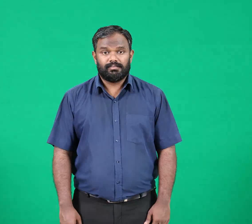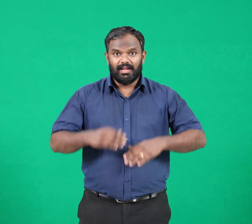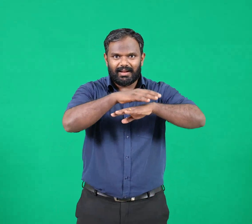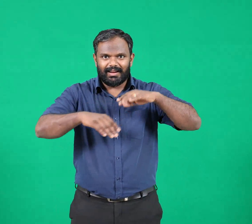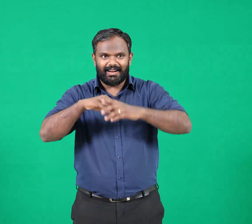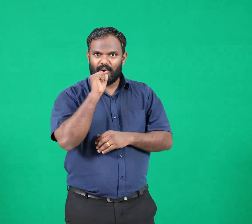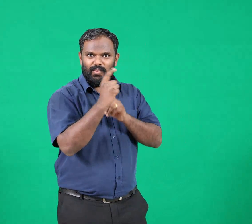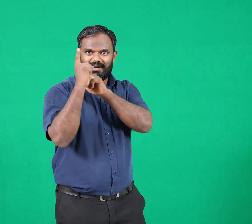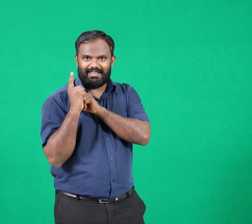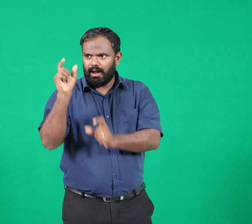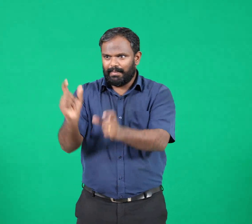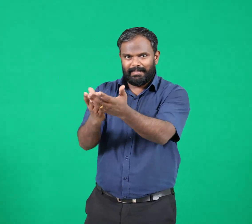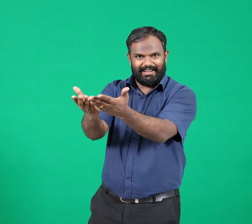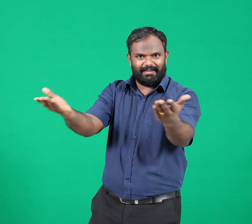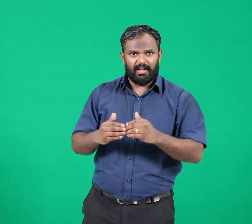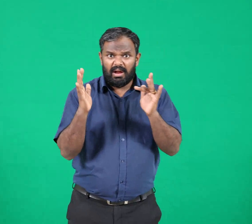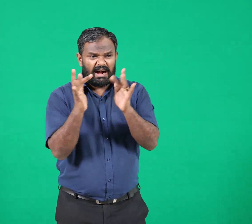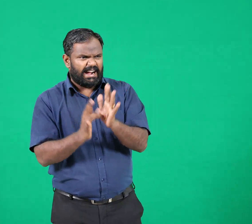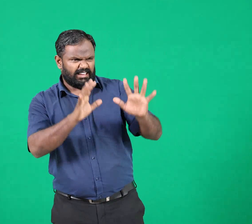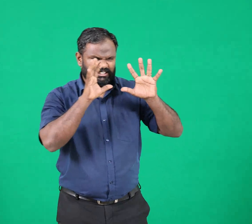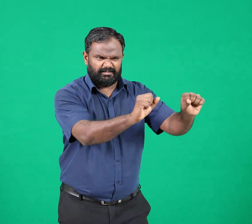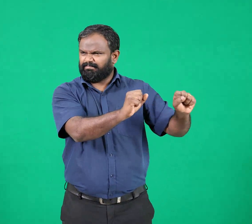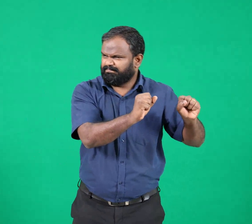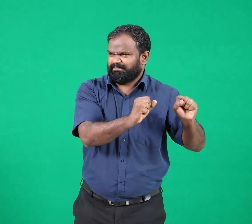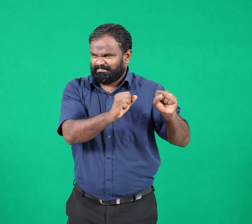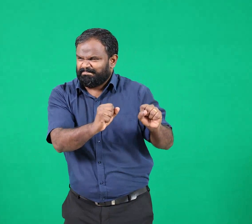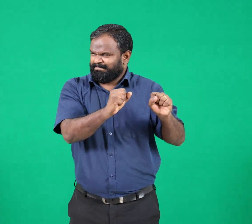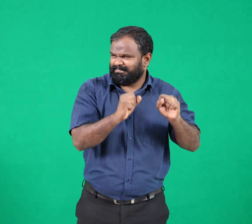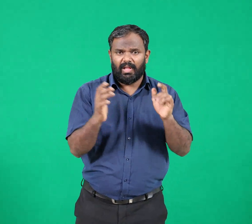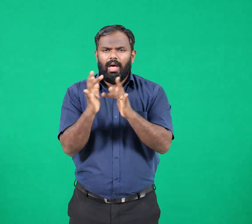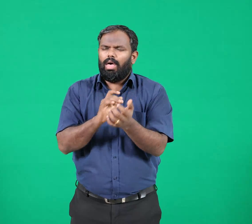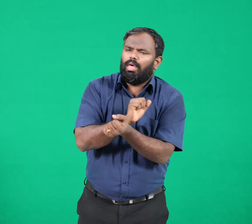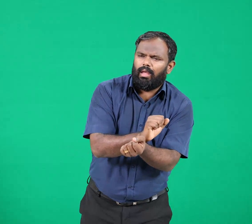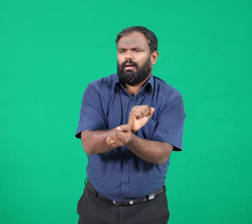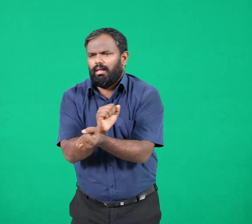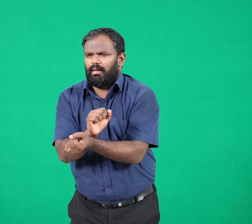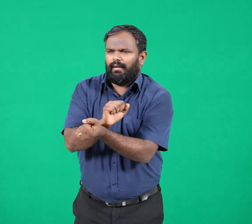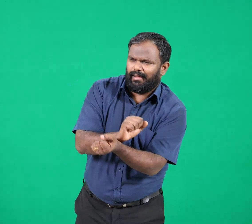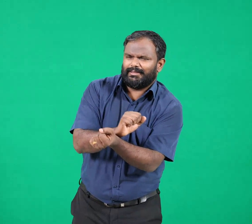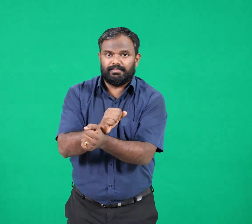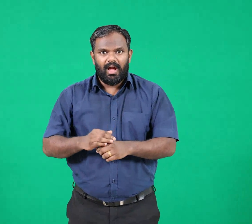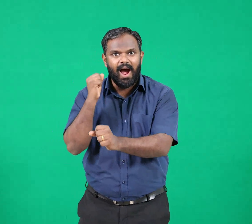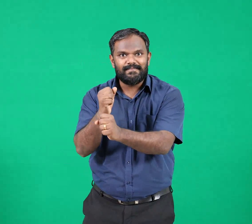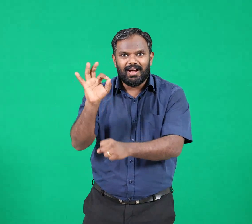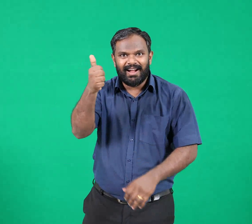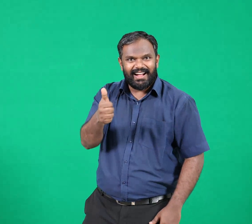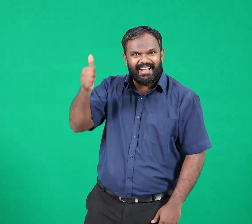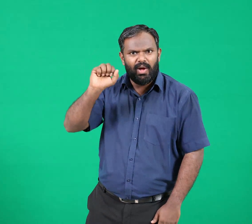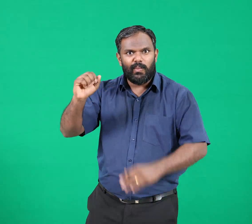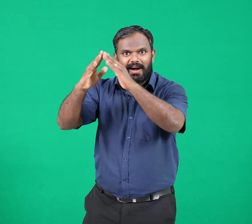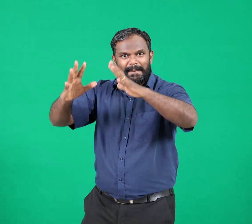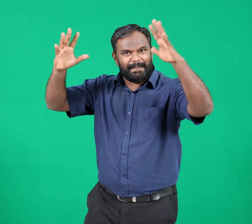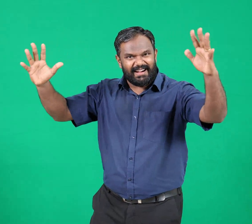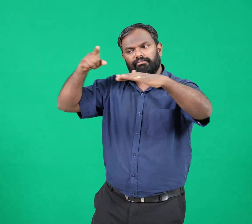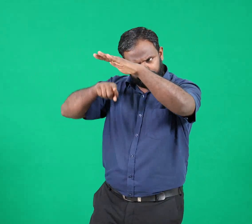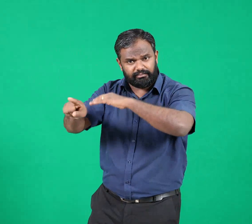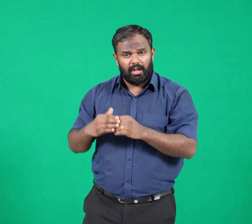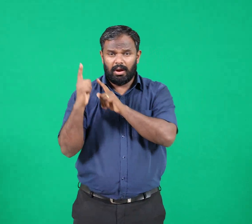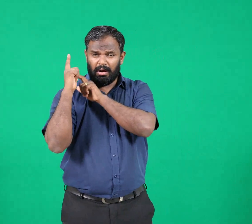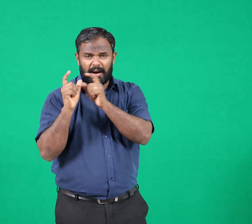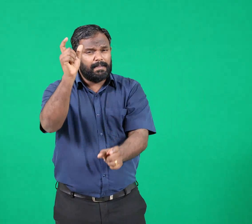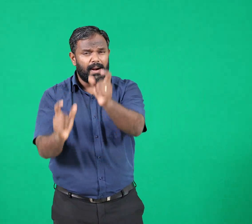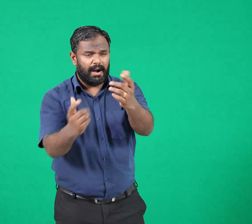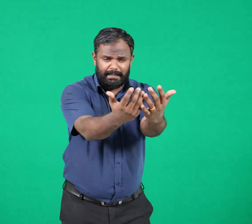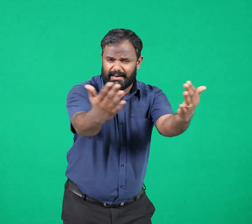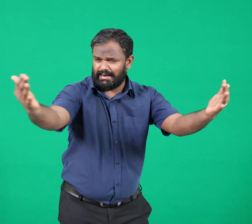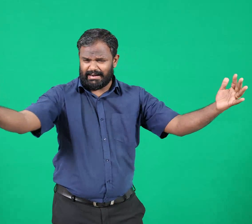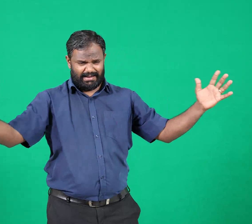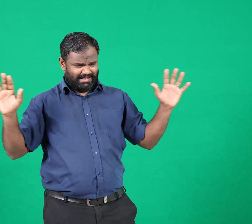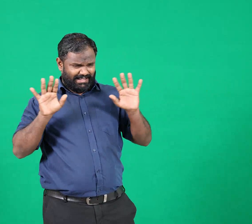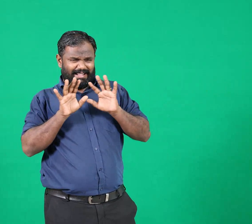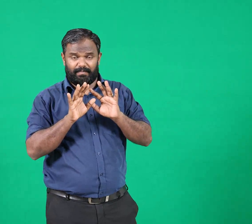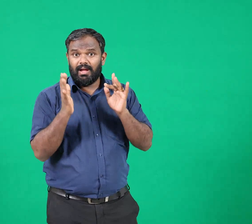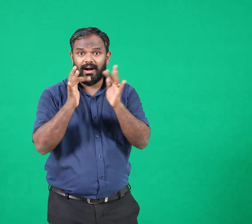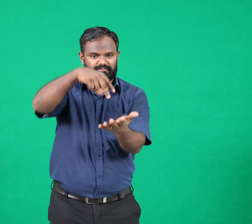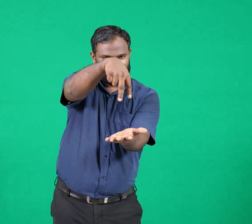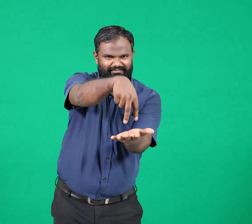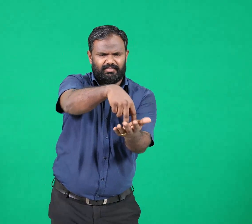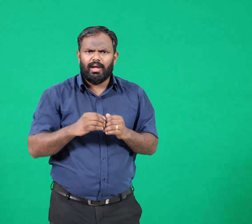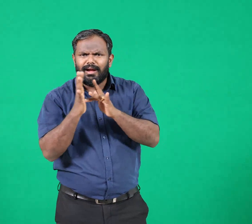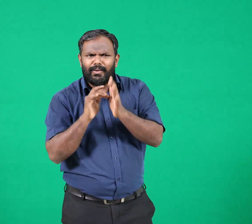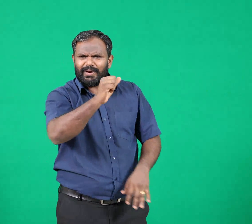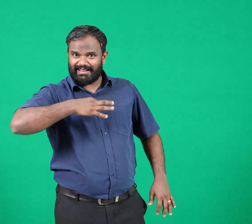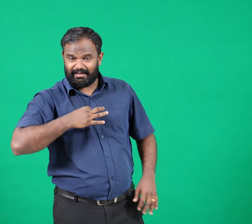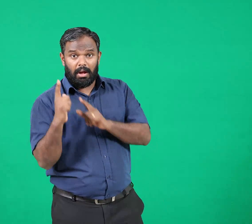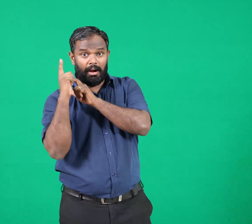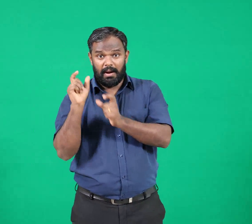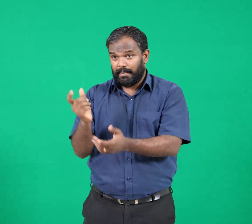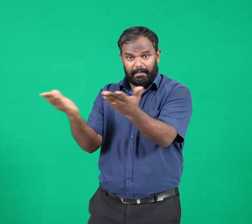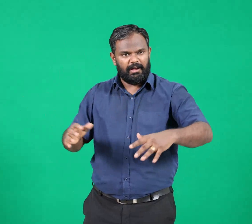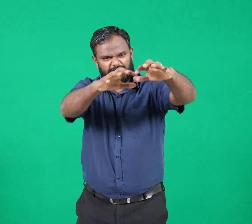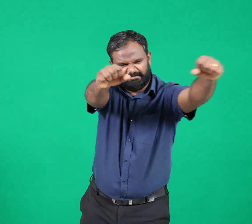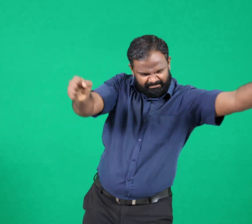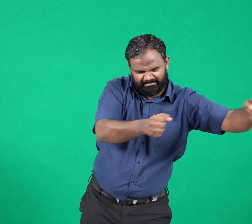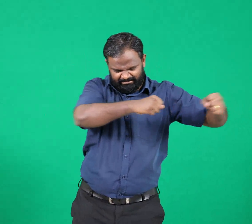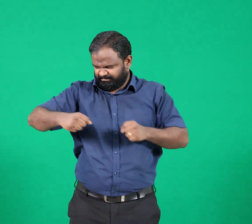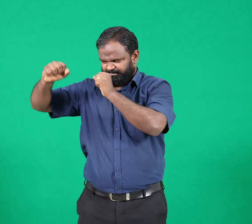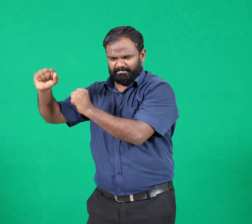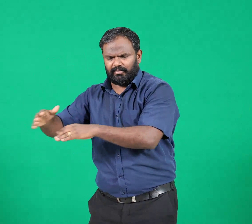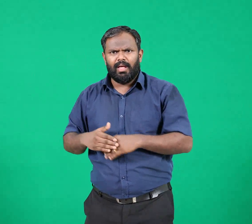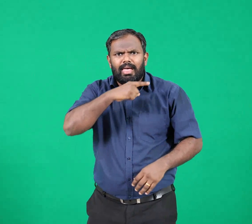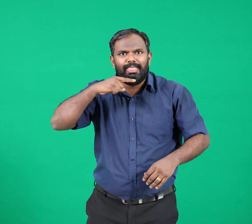Then the governor's soldiers took Jesus into the Praetorium and gathered the whole company around Him.